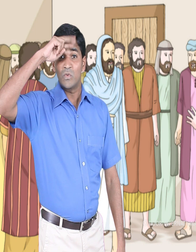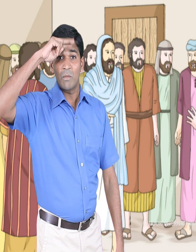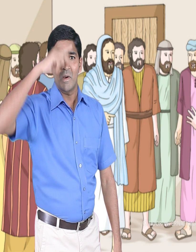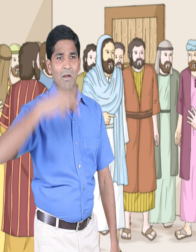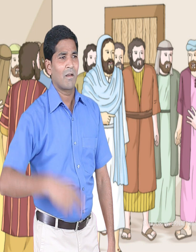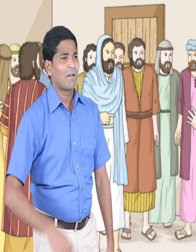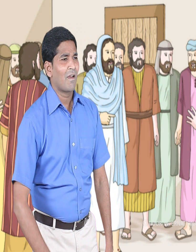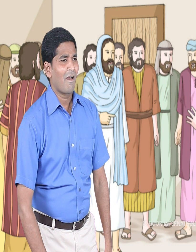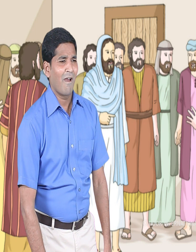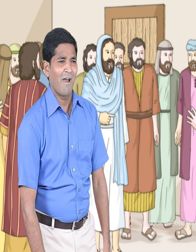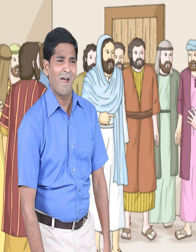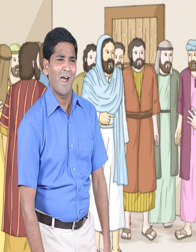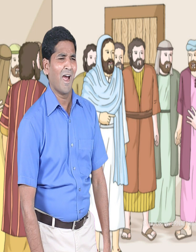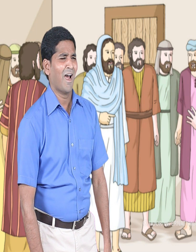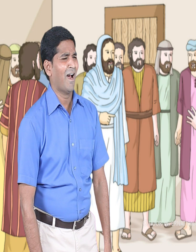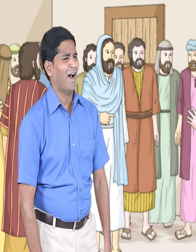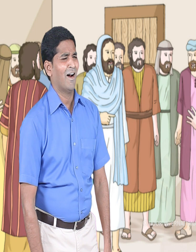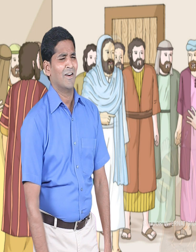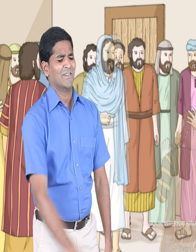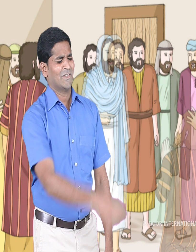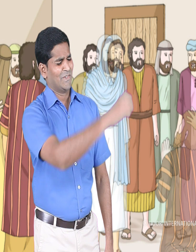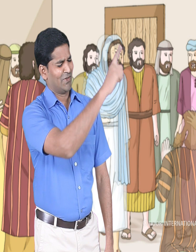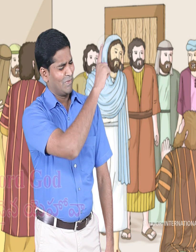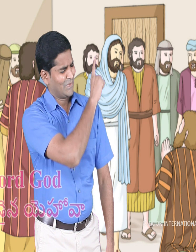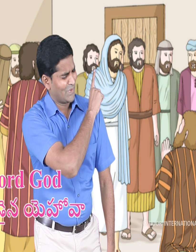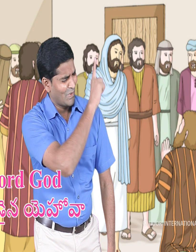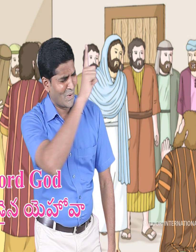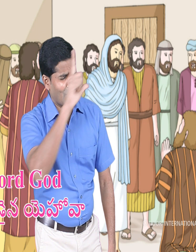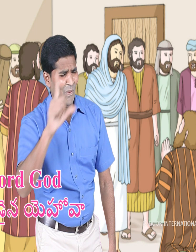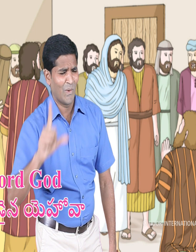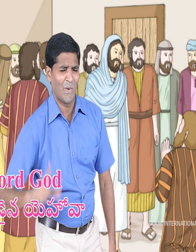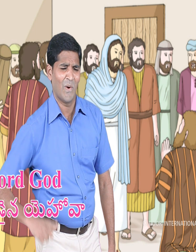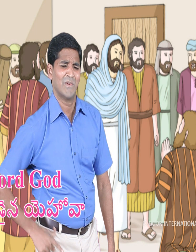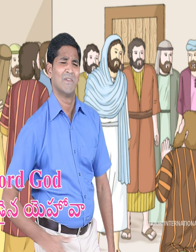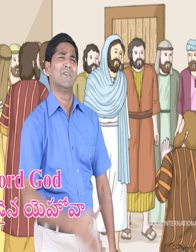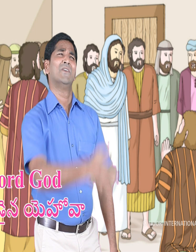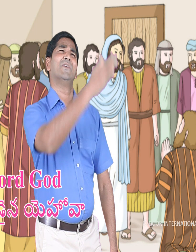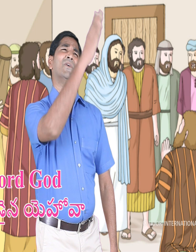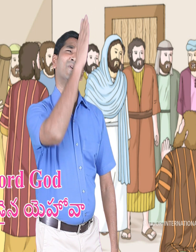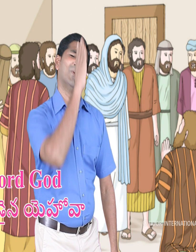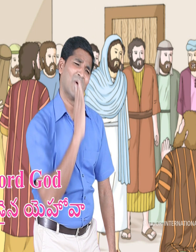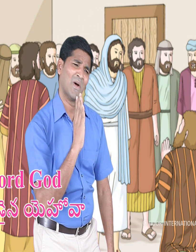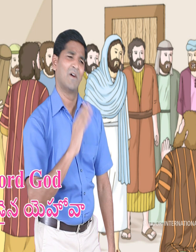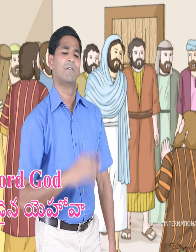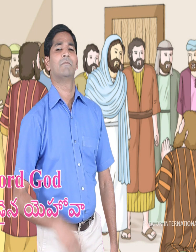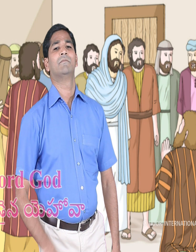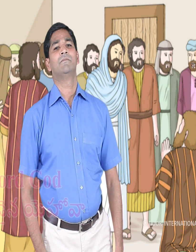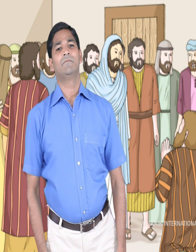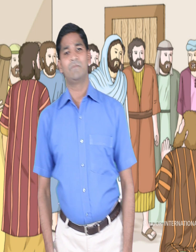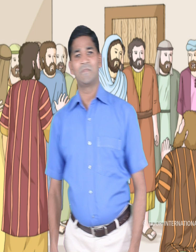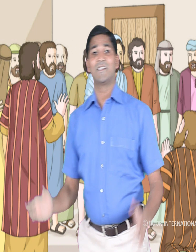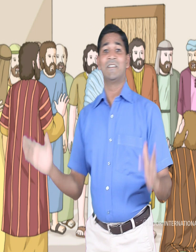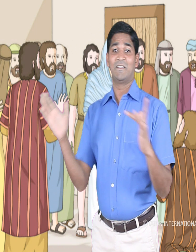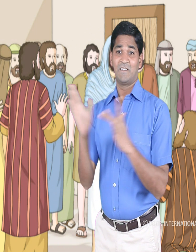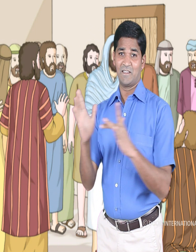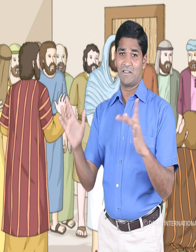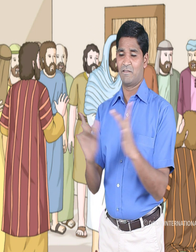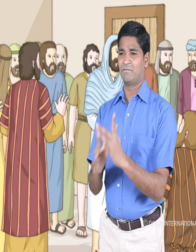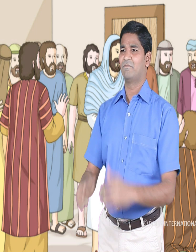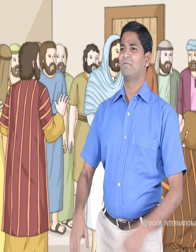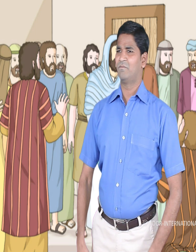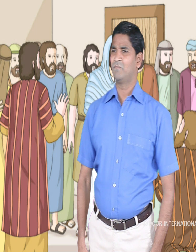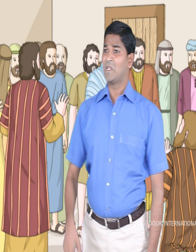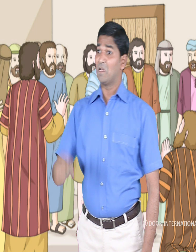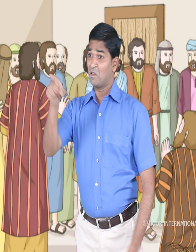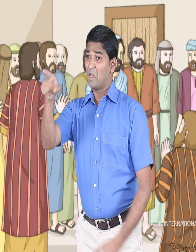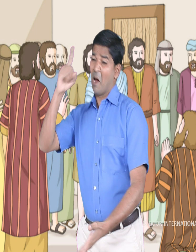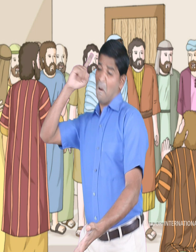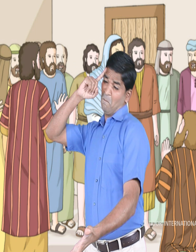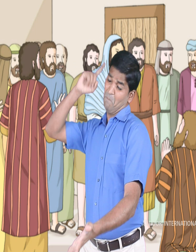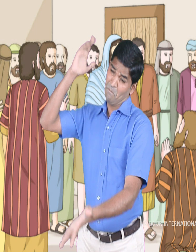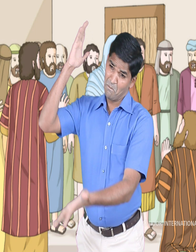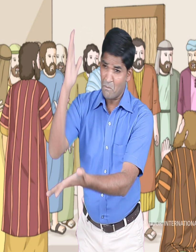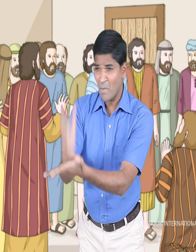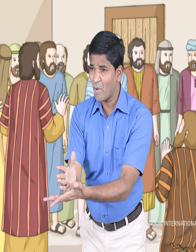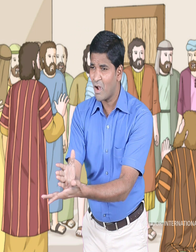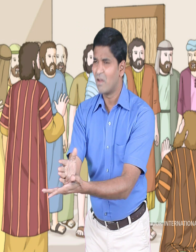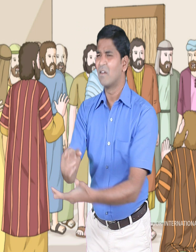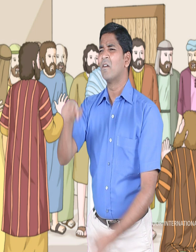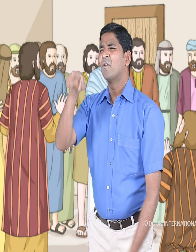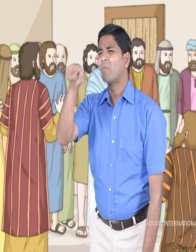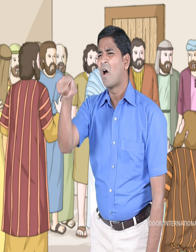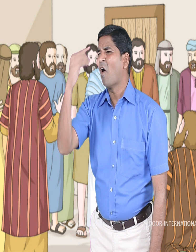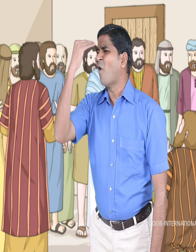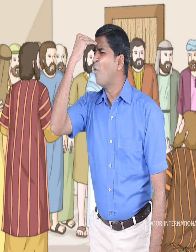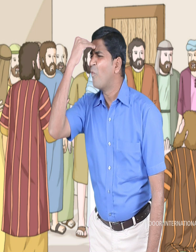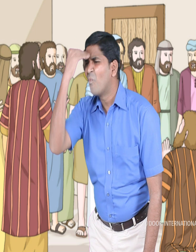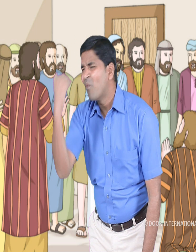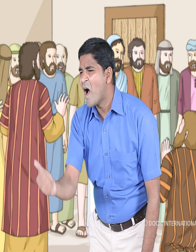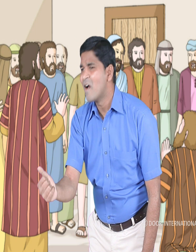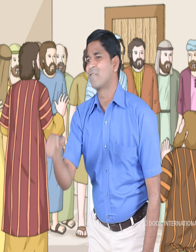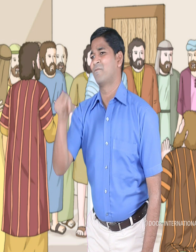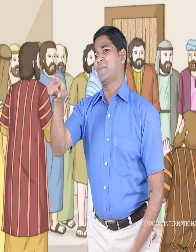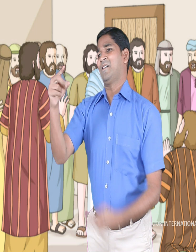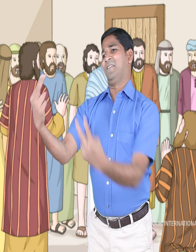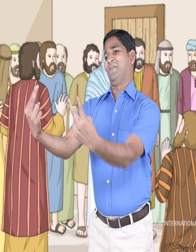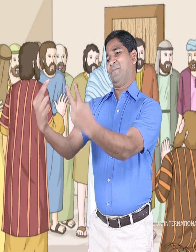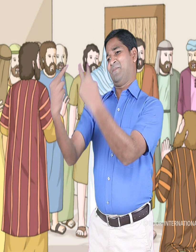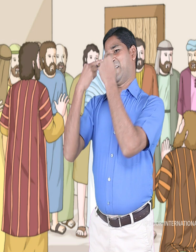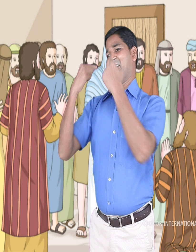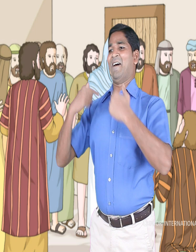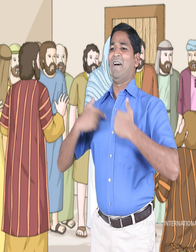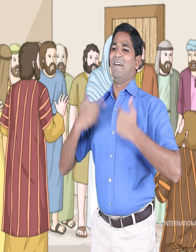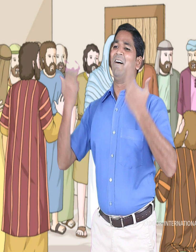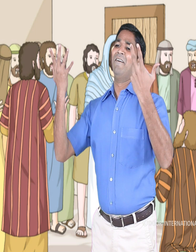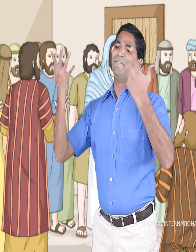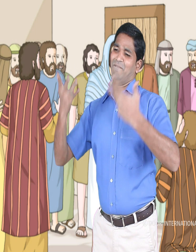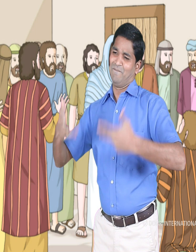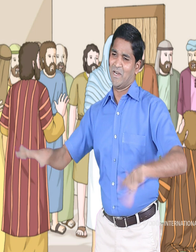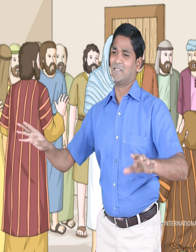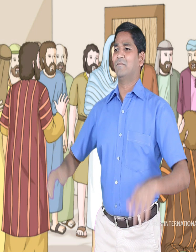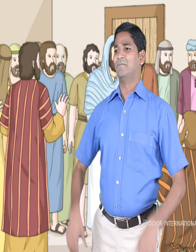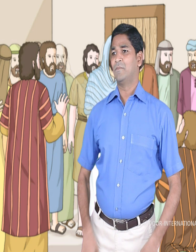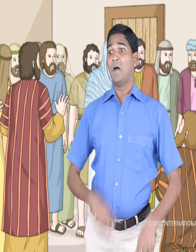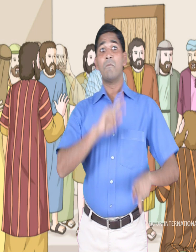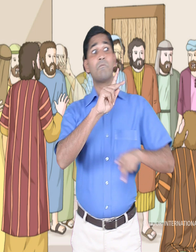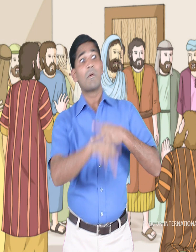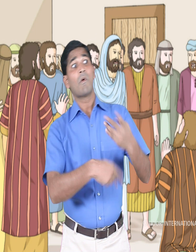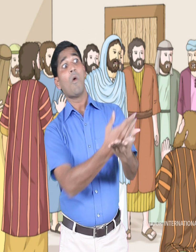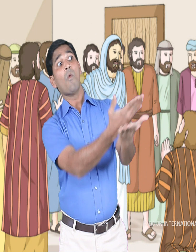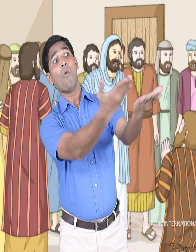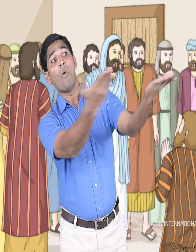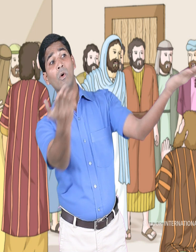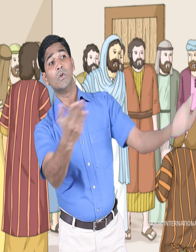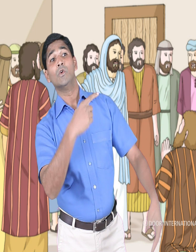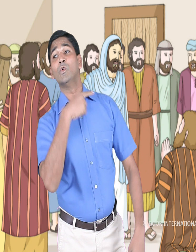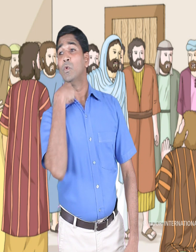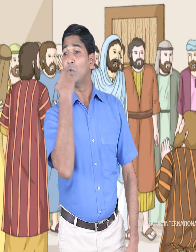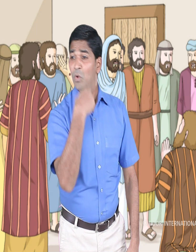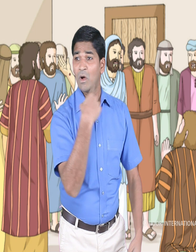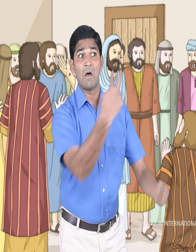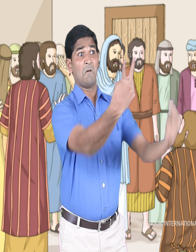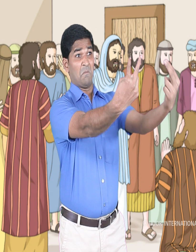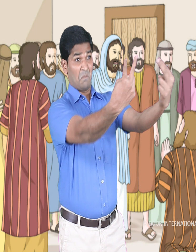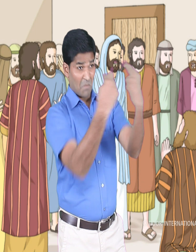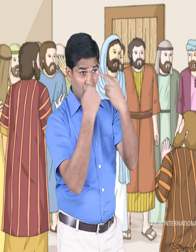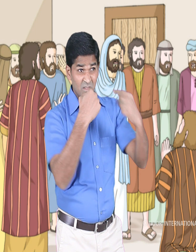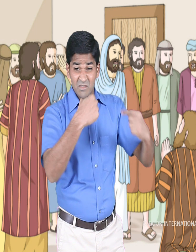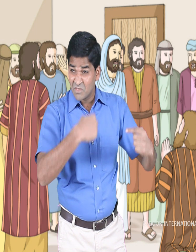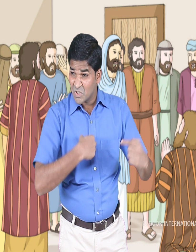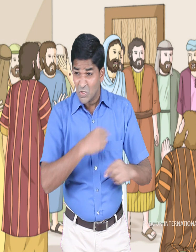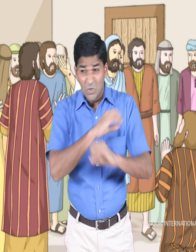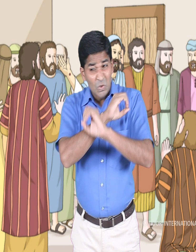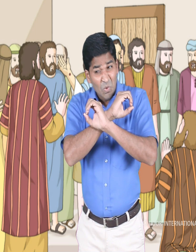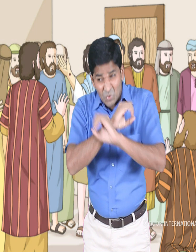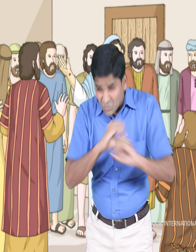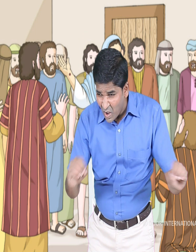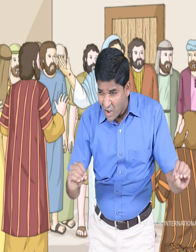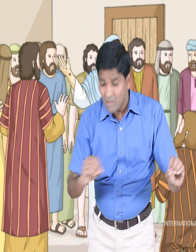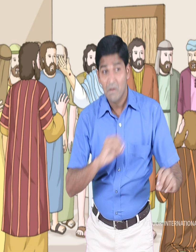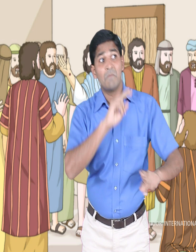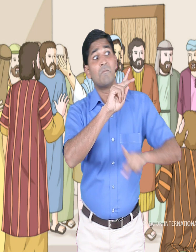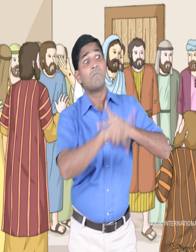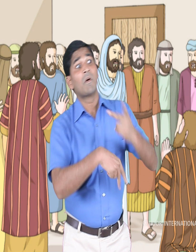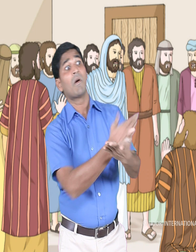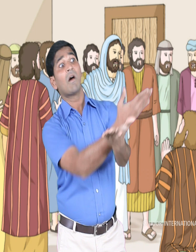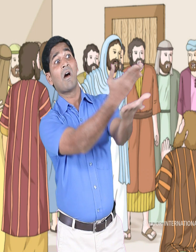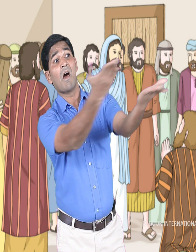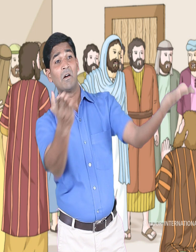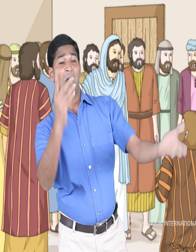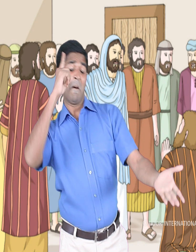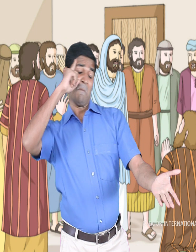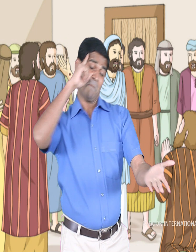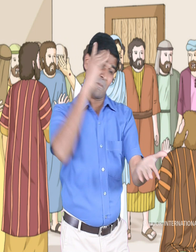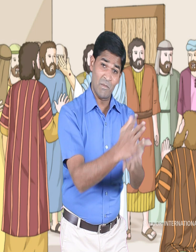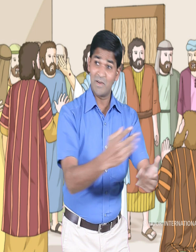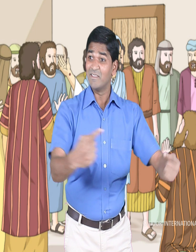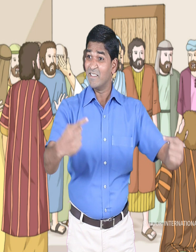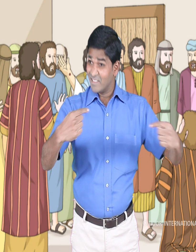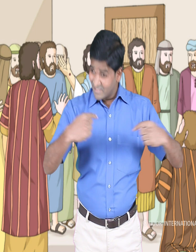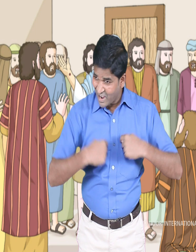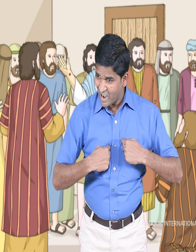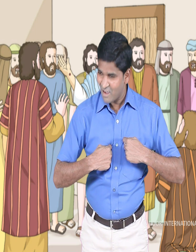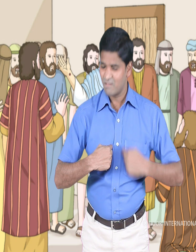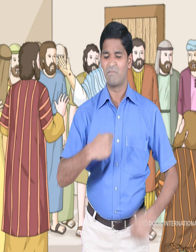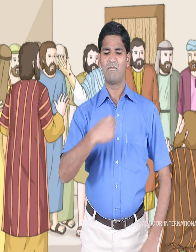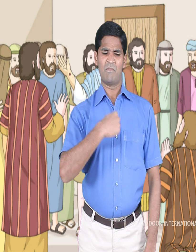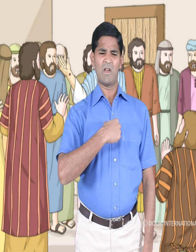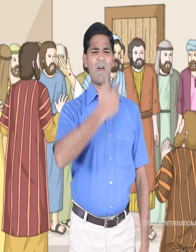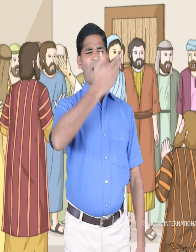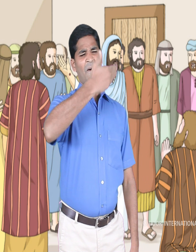Thomas replied, “My Lord and my God!” Jesus said to him, “Because you have seen Me, you have believed;